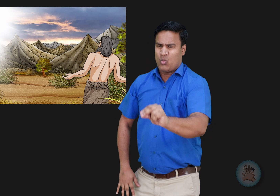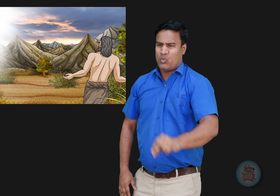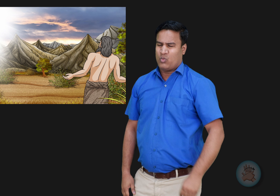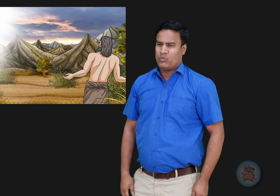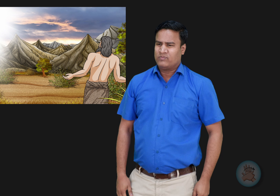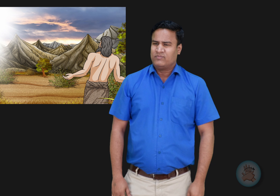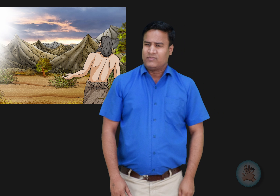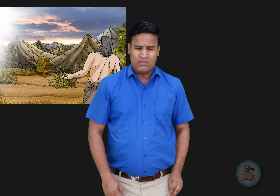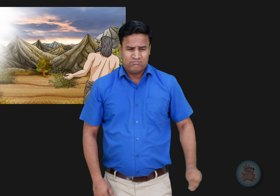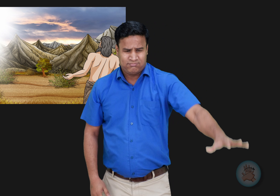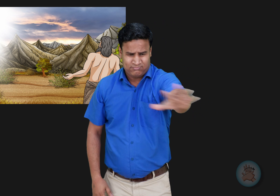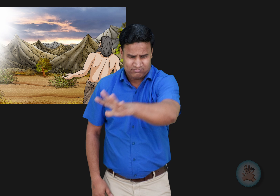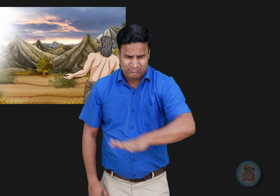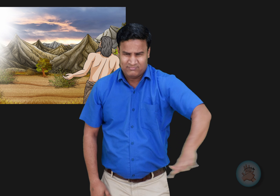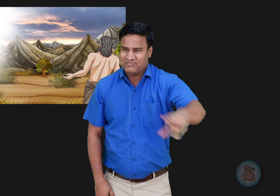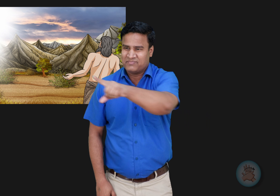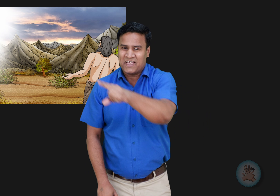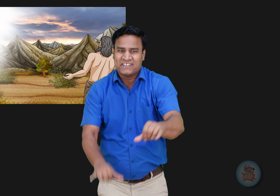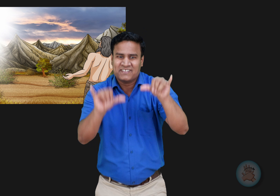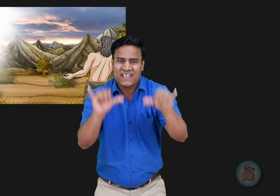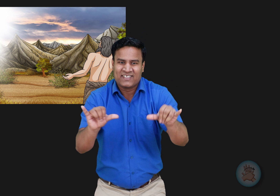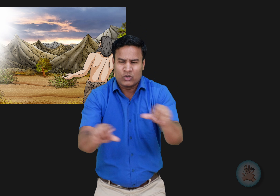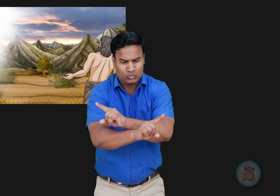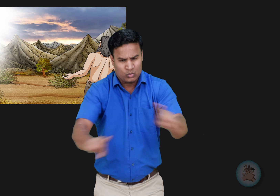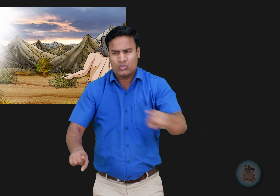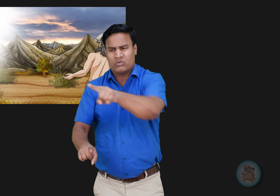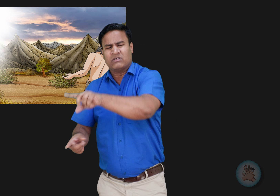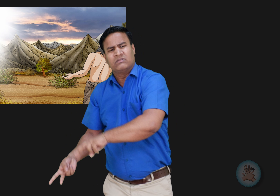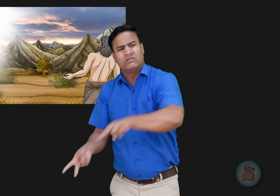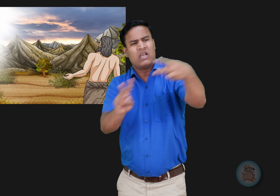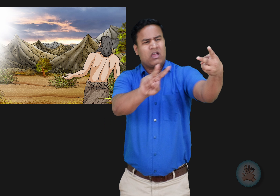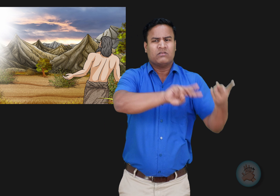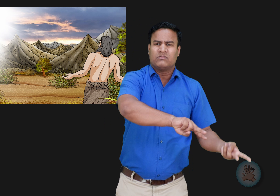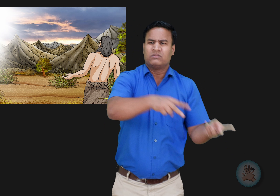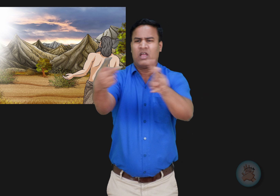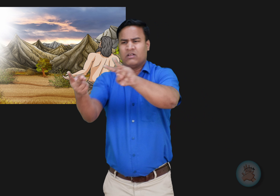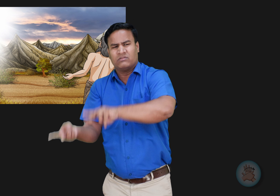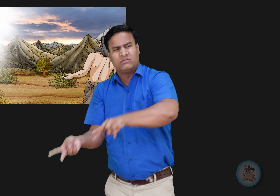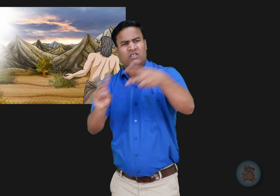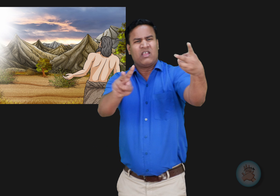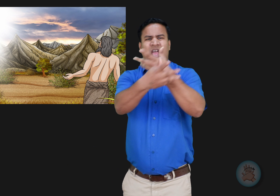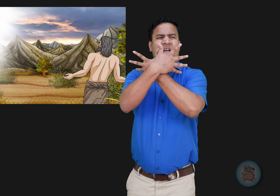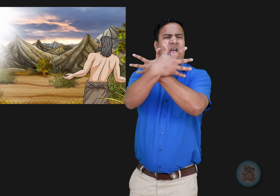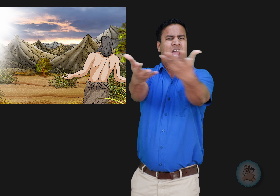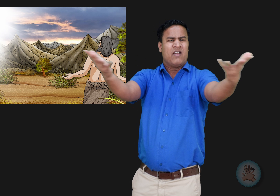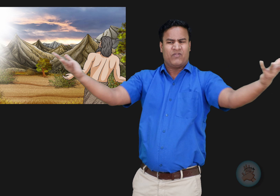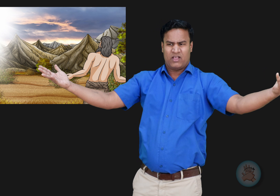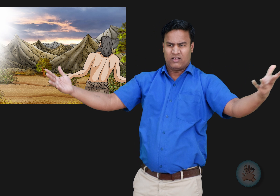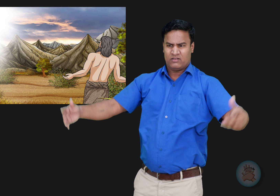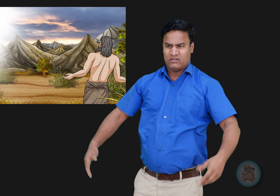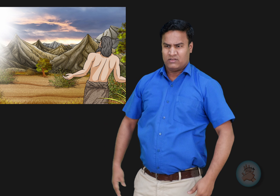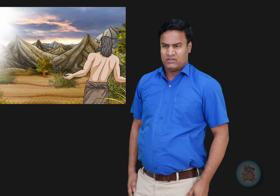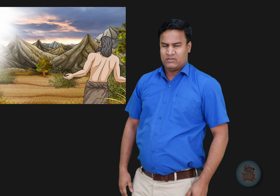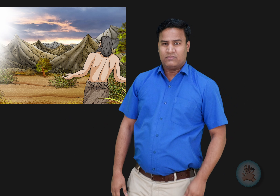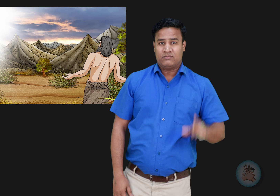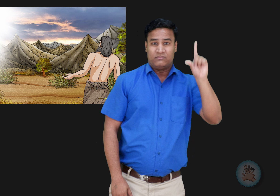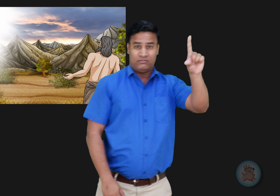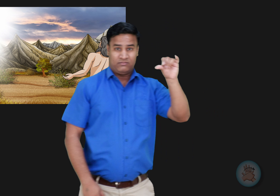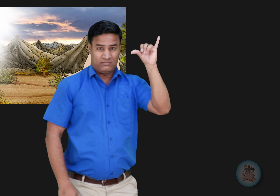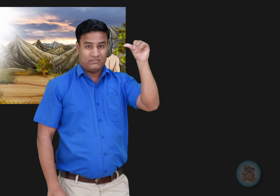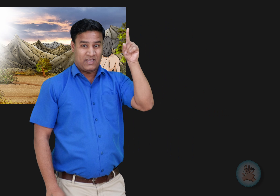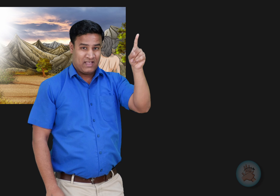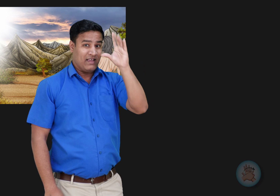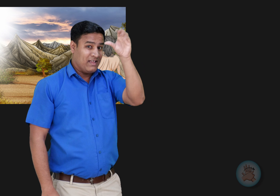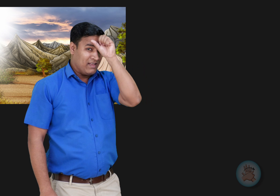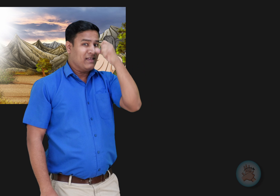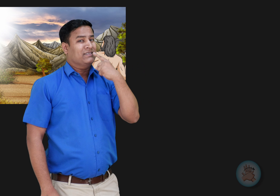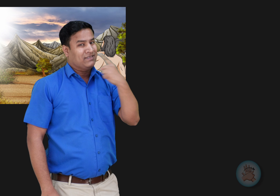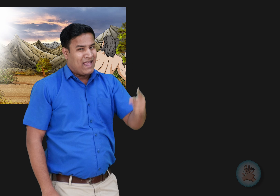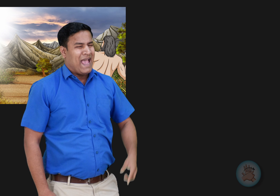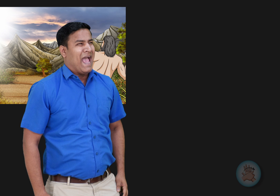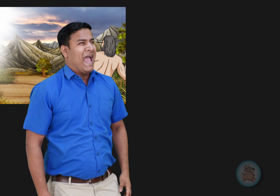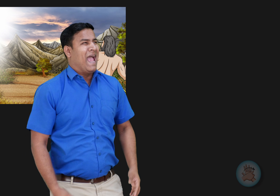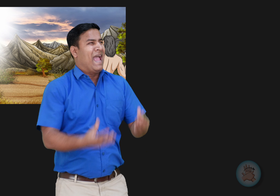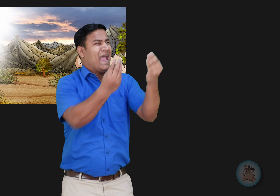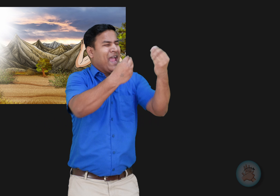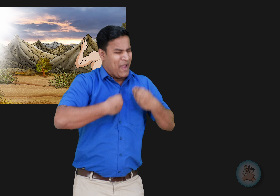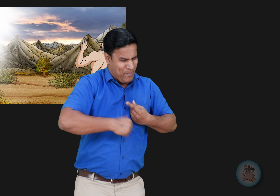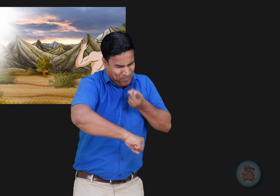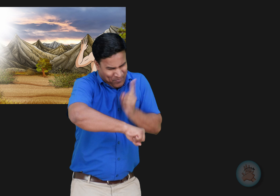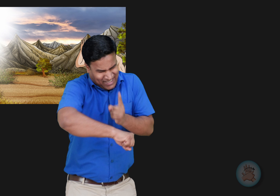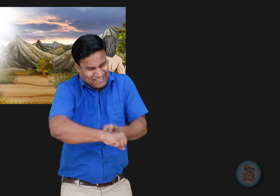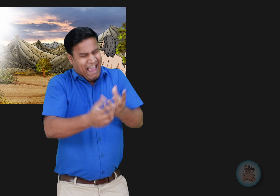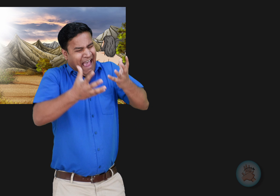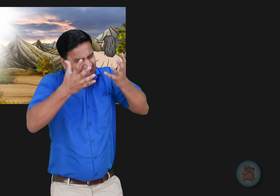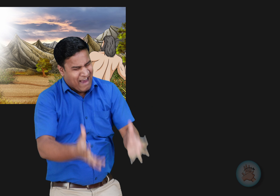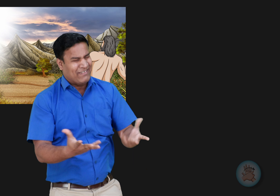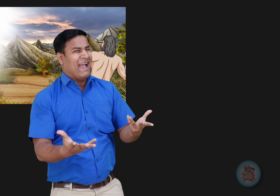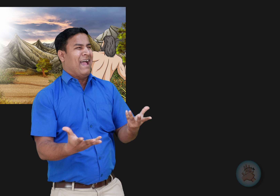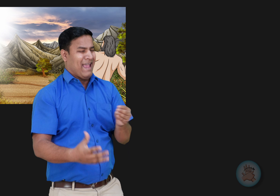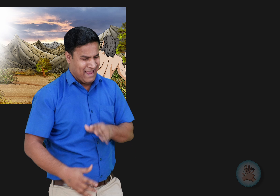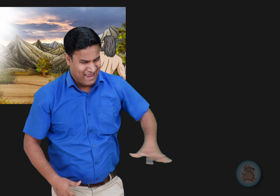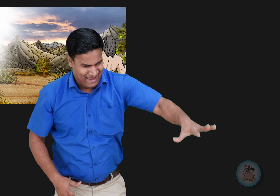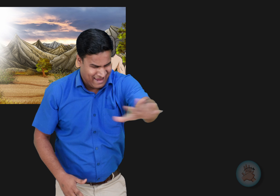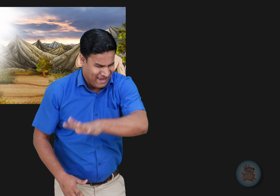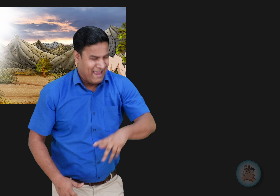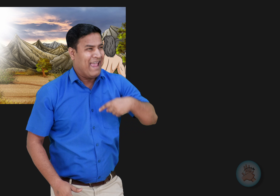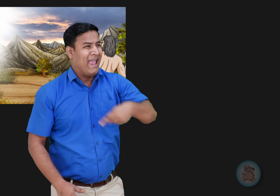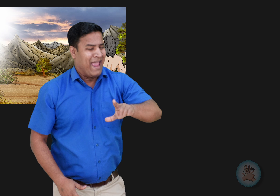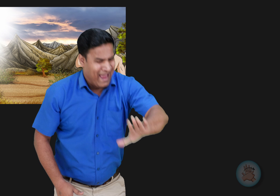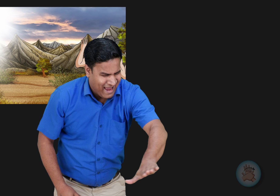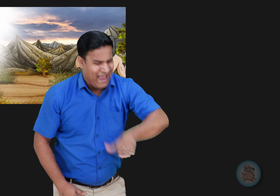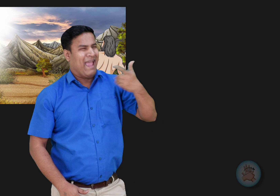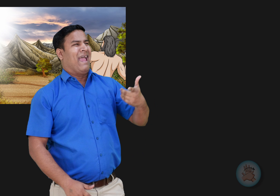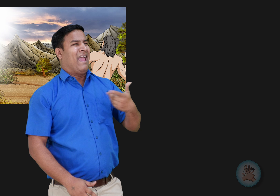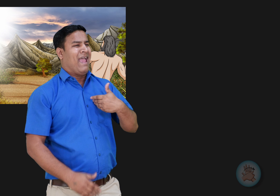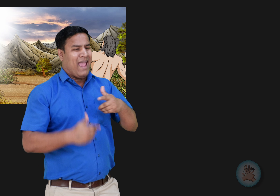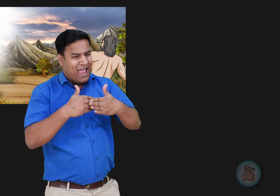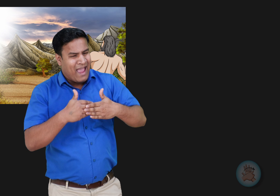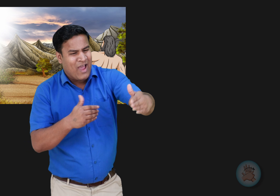But Cain said to the LORD, “My punishment is greater than I can bear.